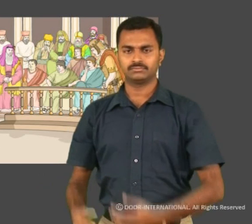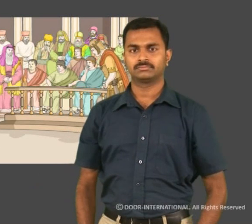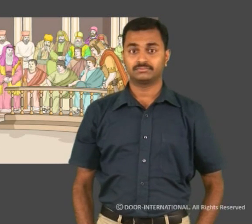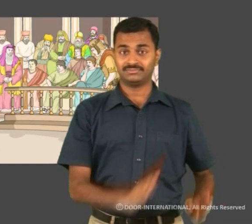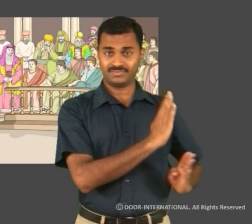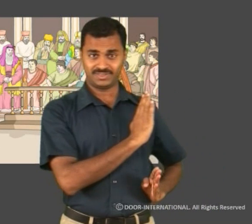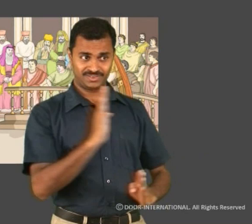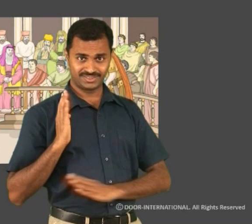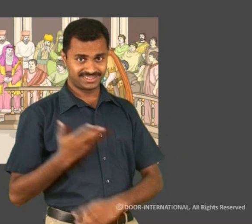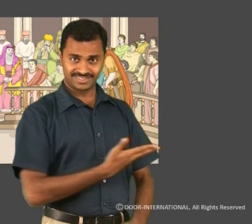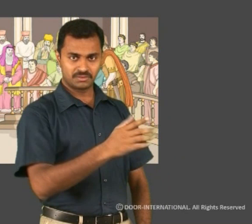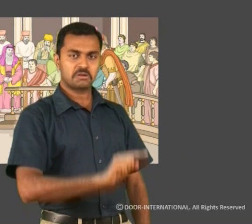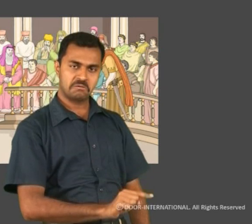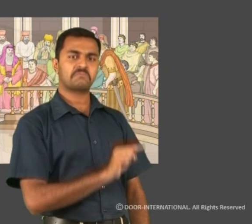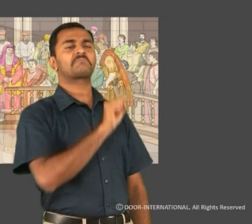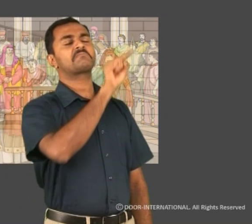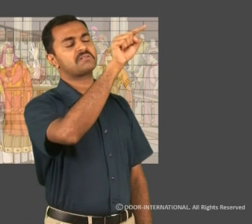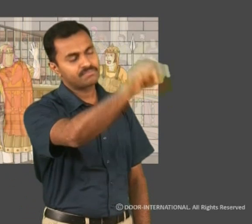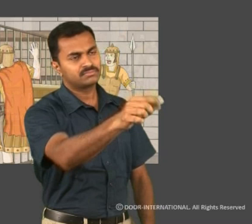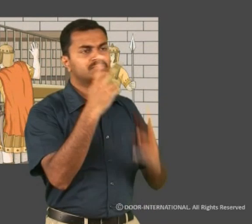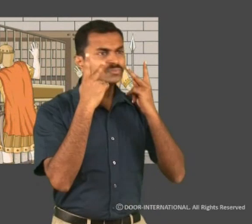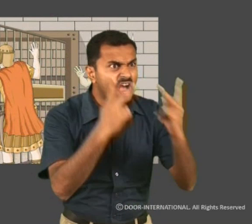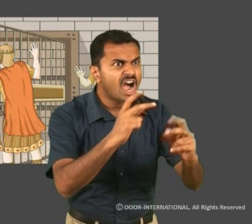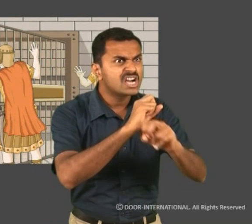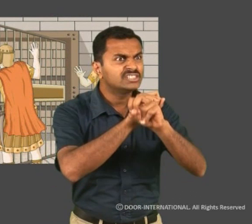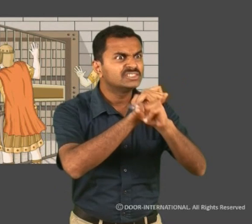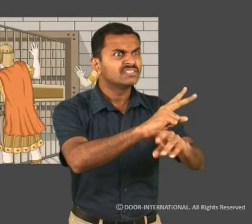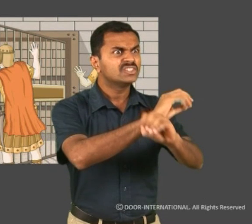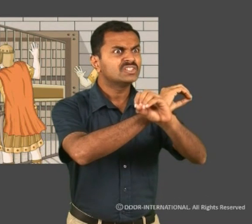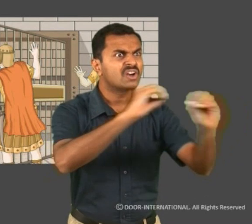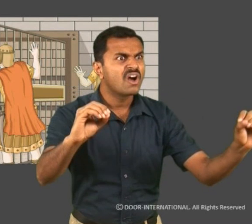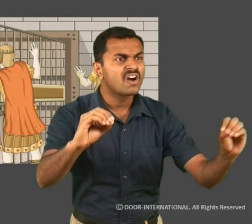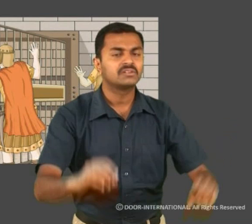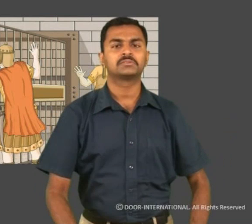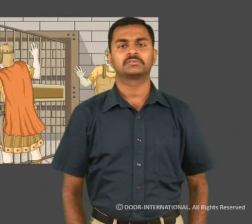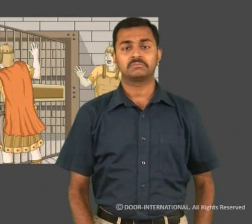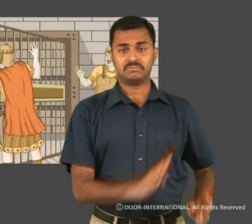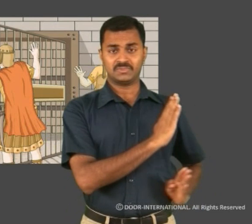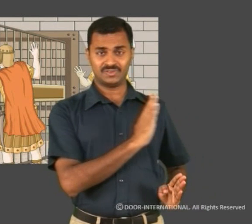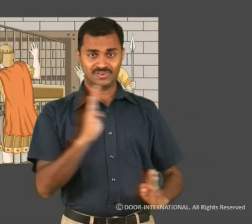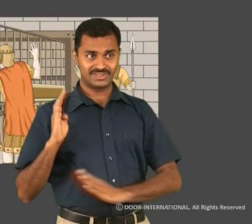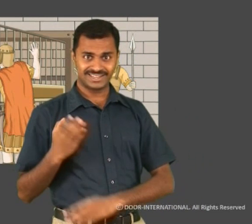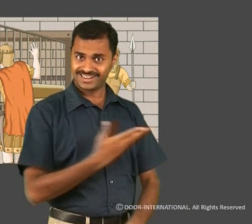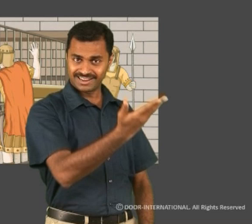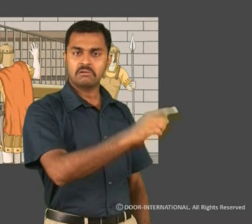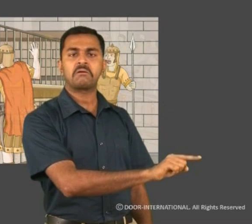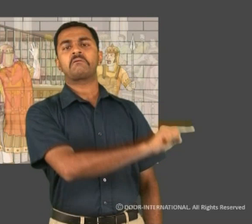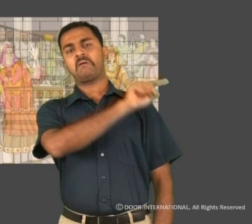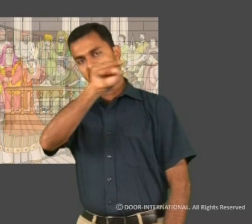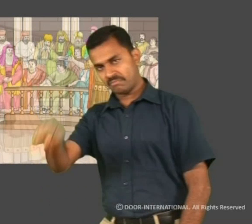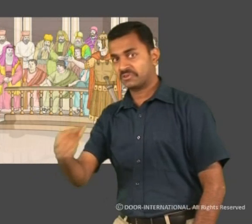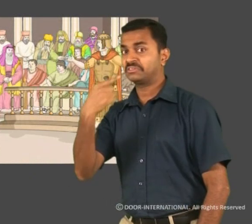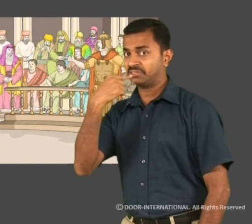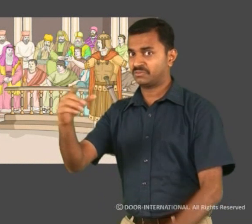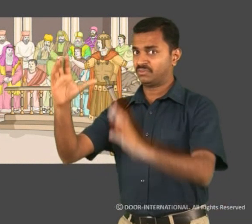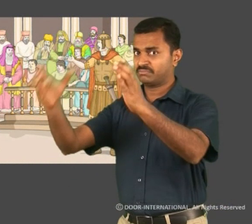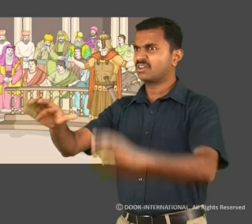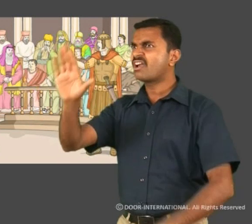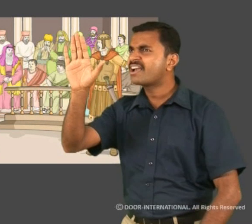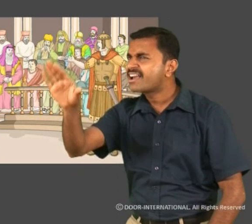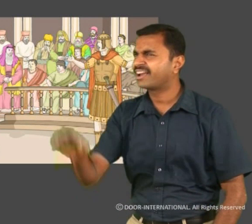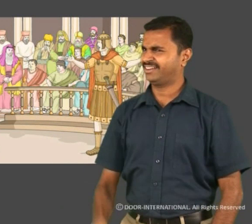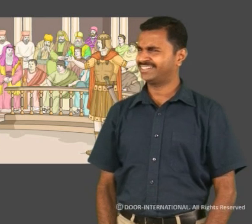But on arriving at the jail, the officers did not find them there.